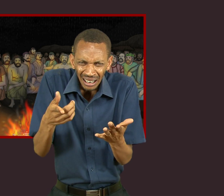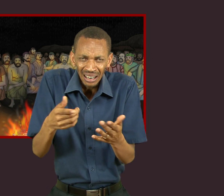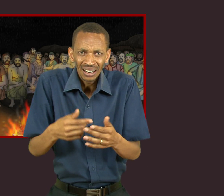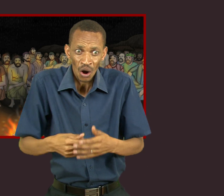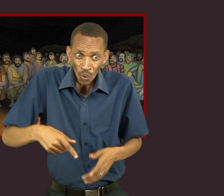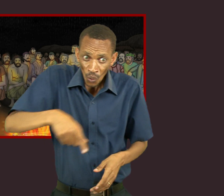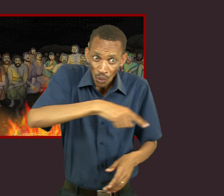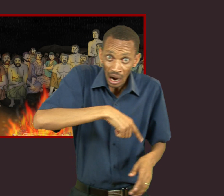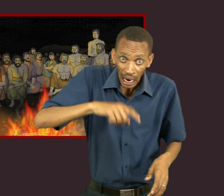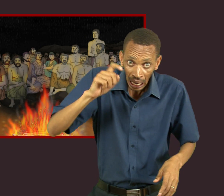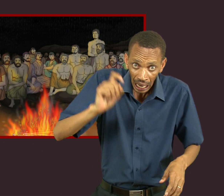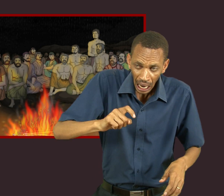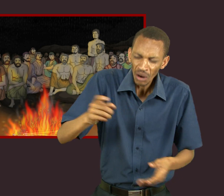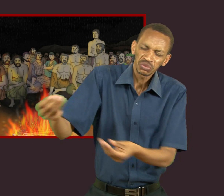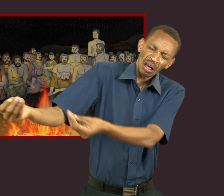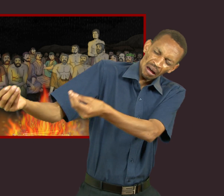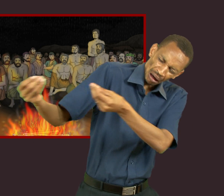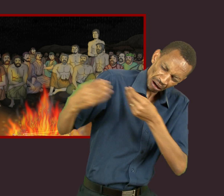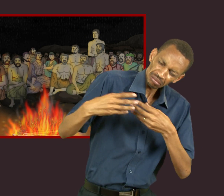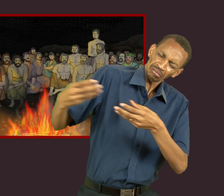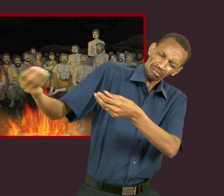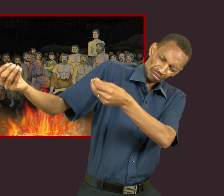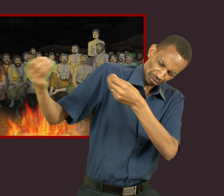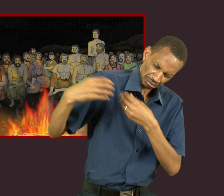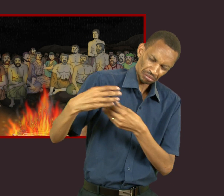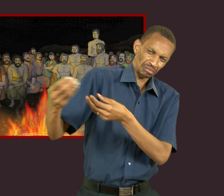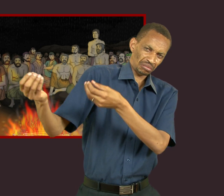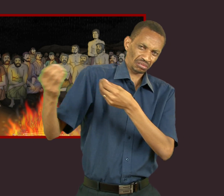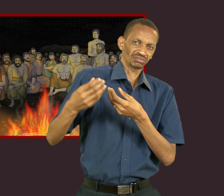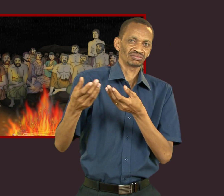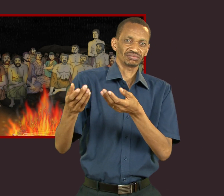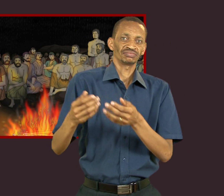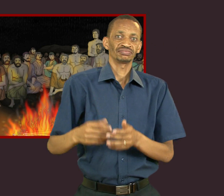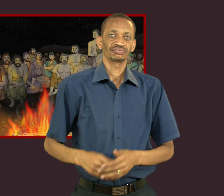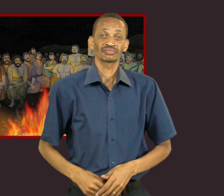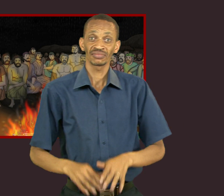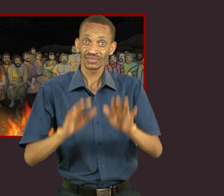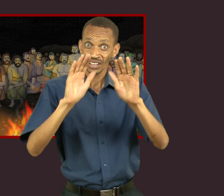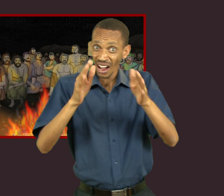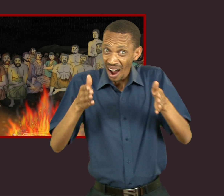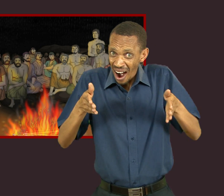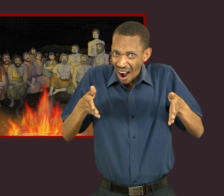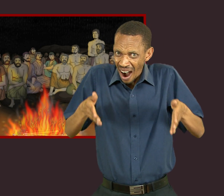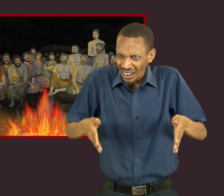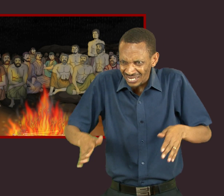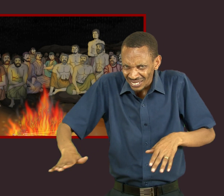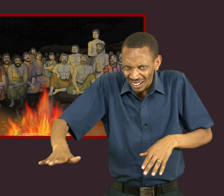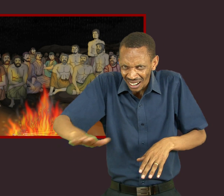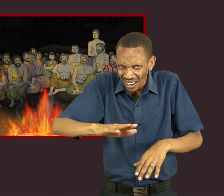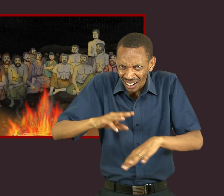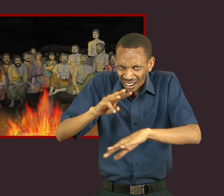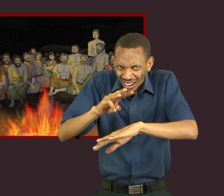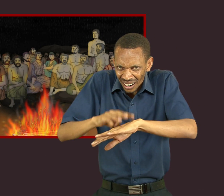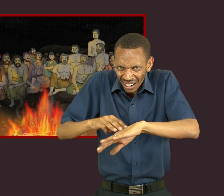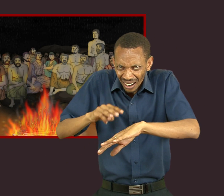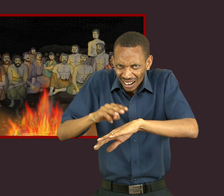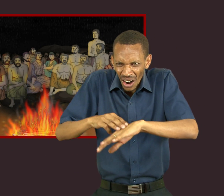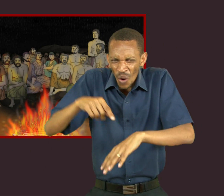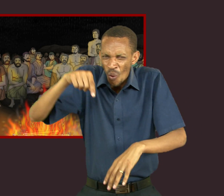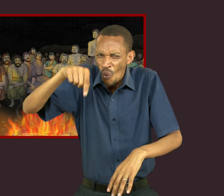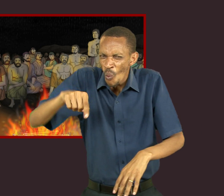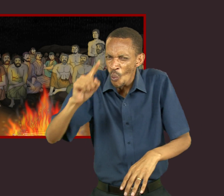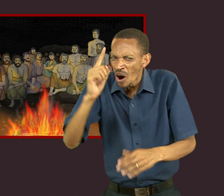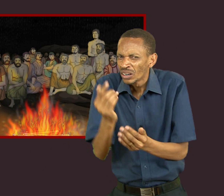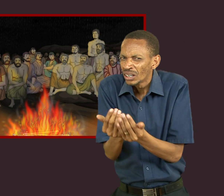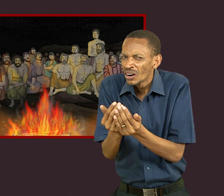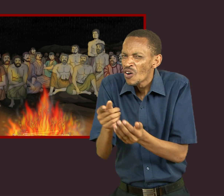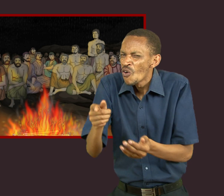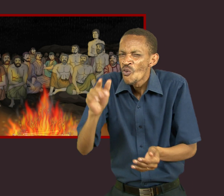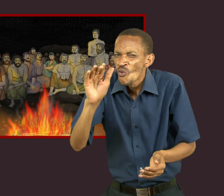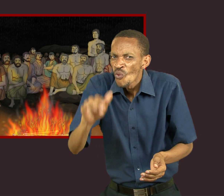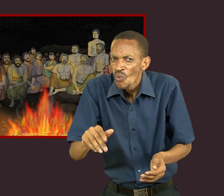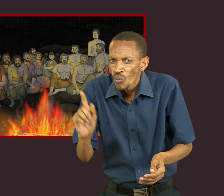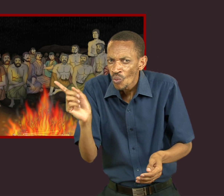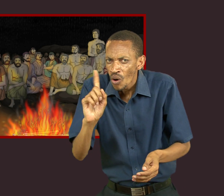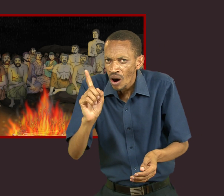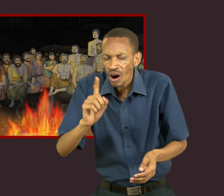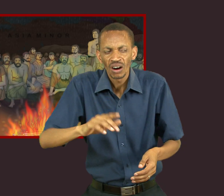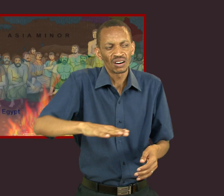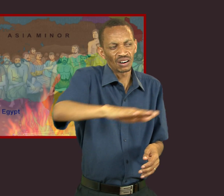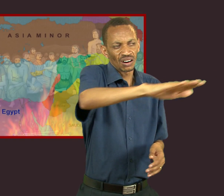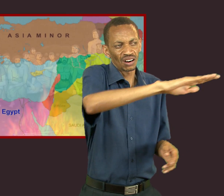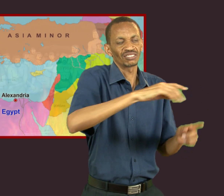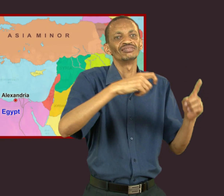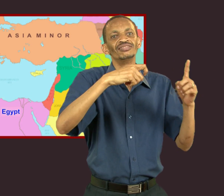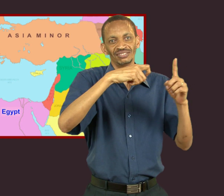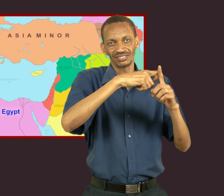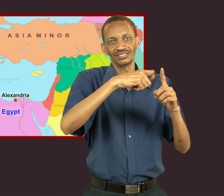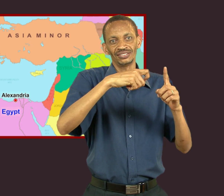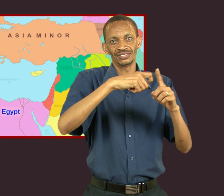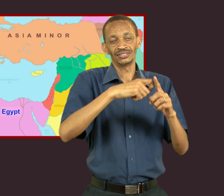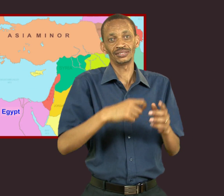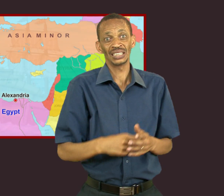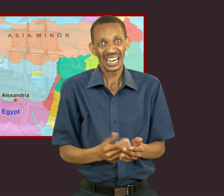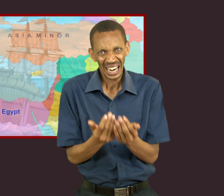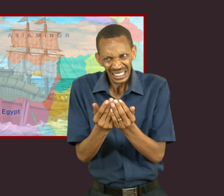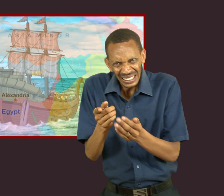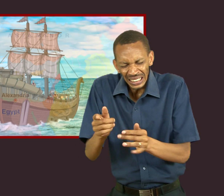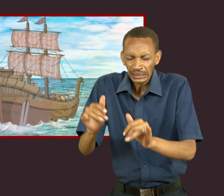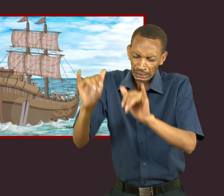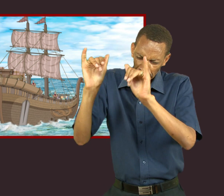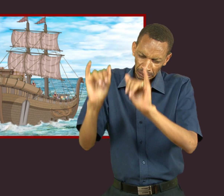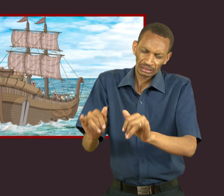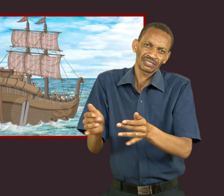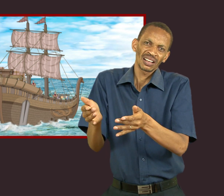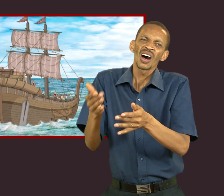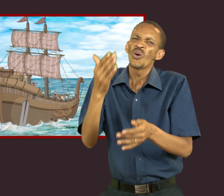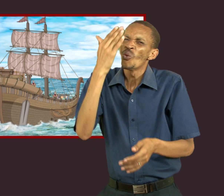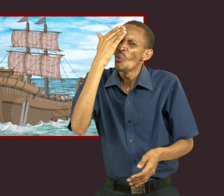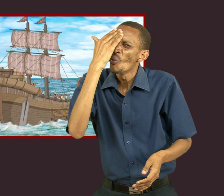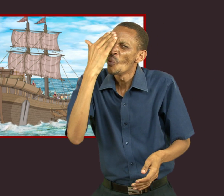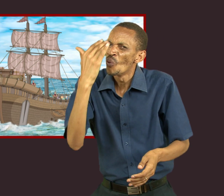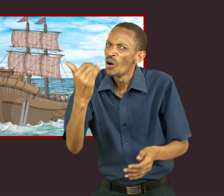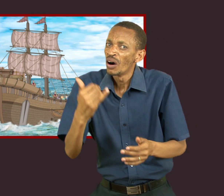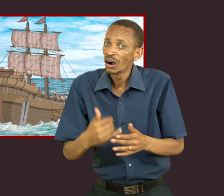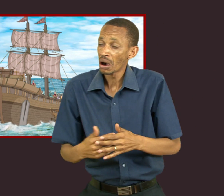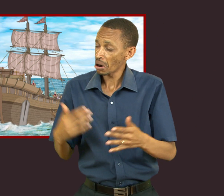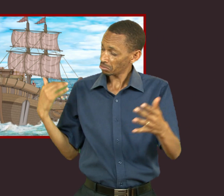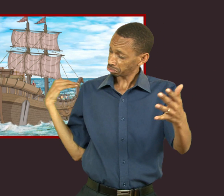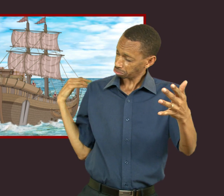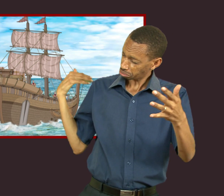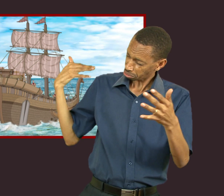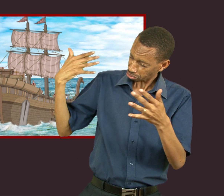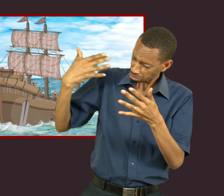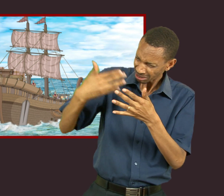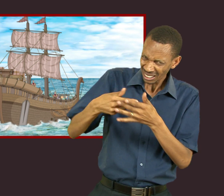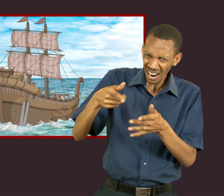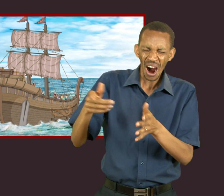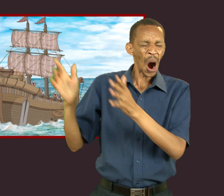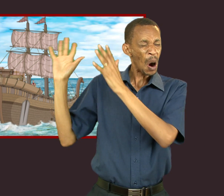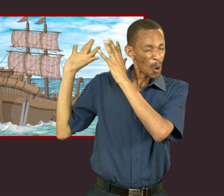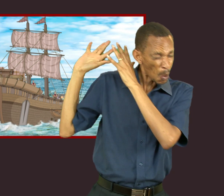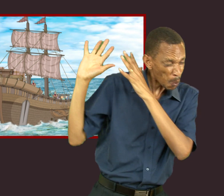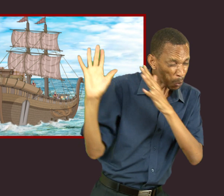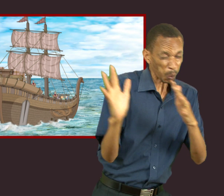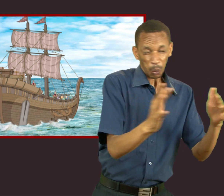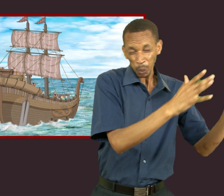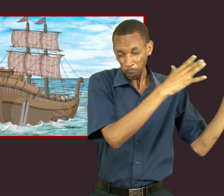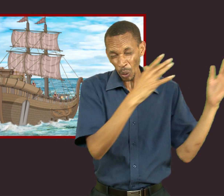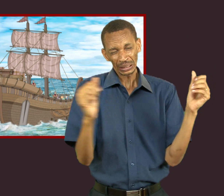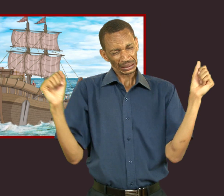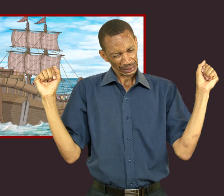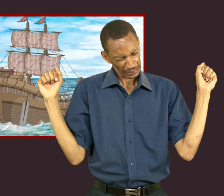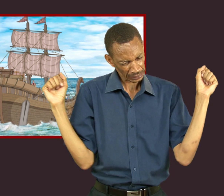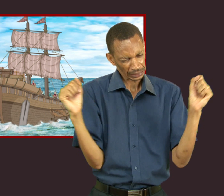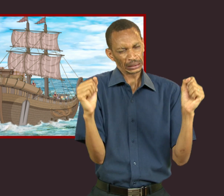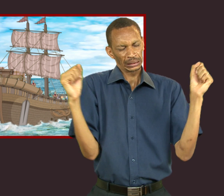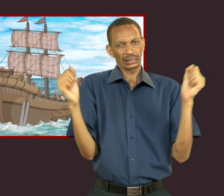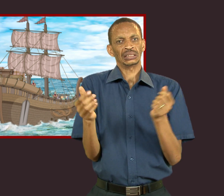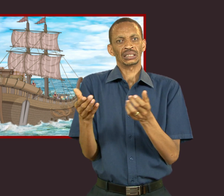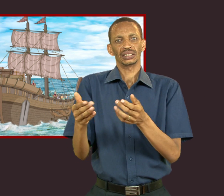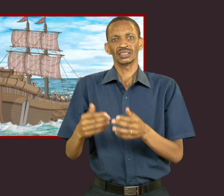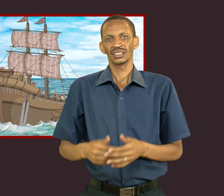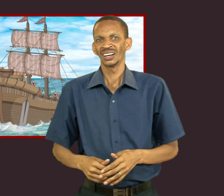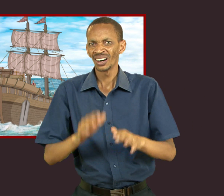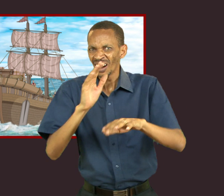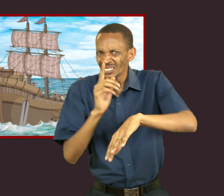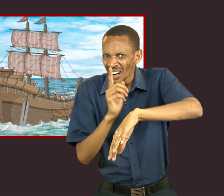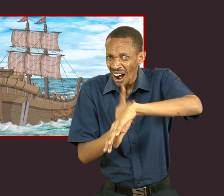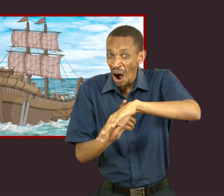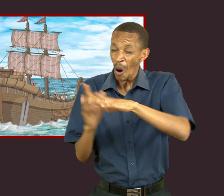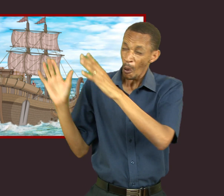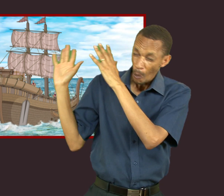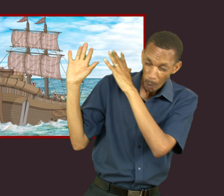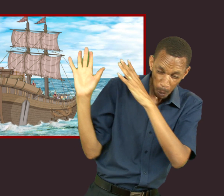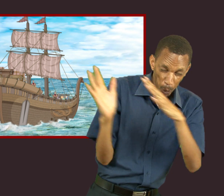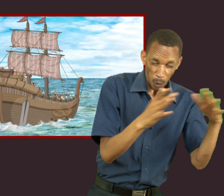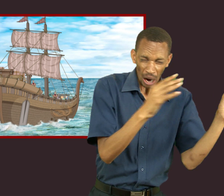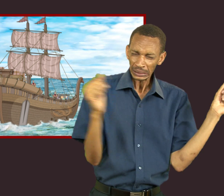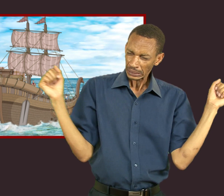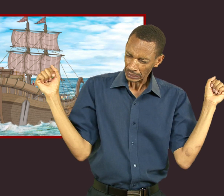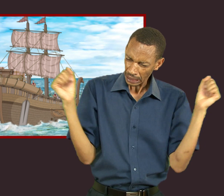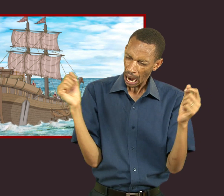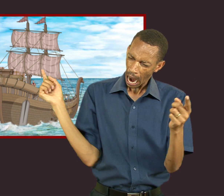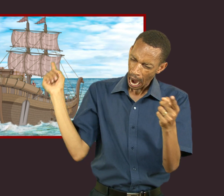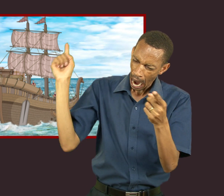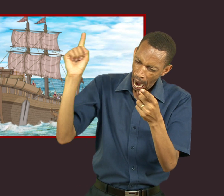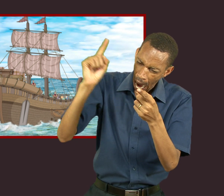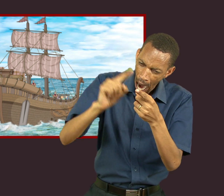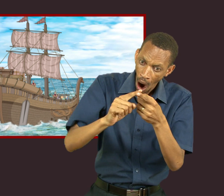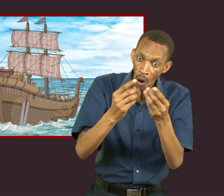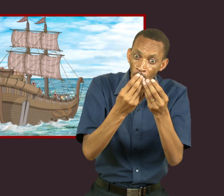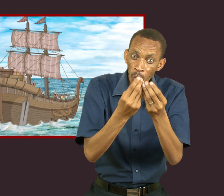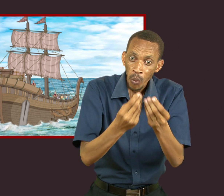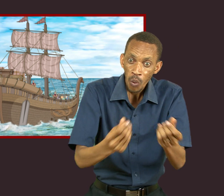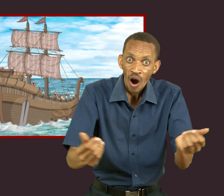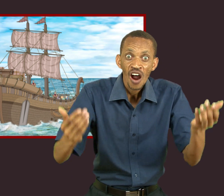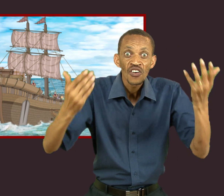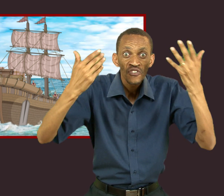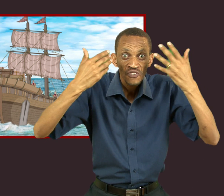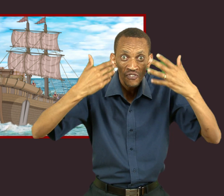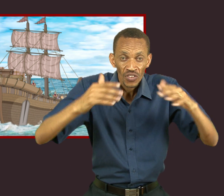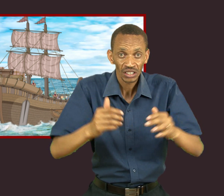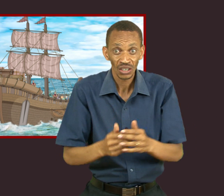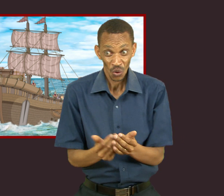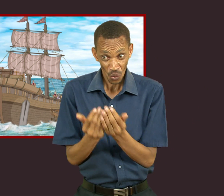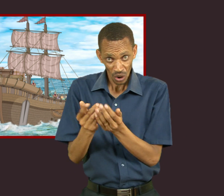The islanders honored us in many ways and supplied our needs when we were ready to sail.